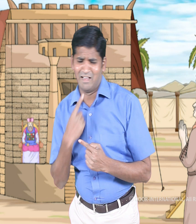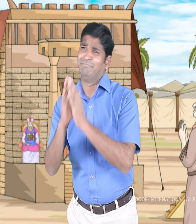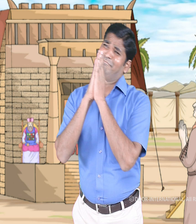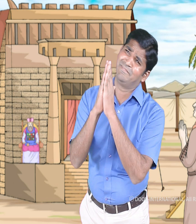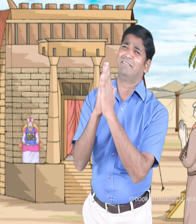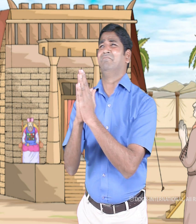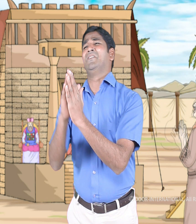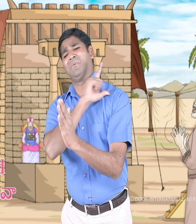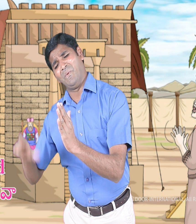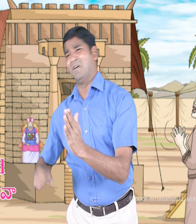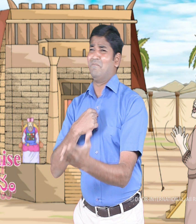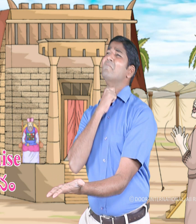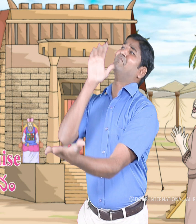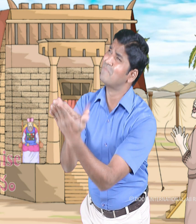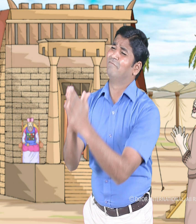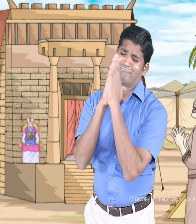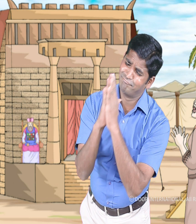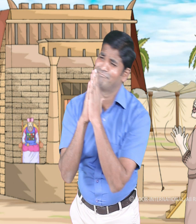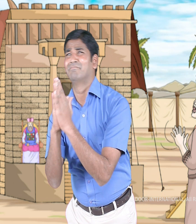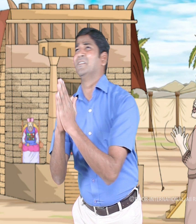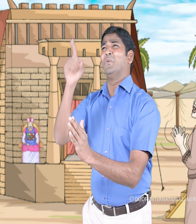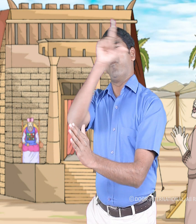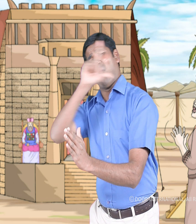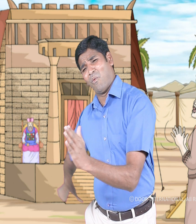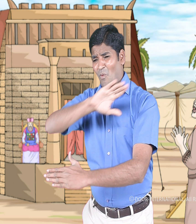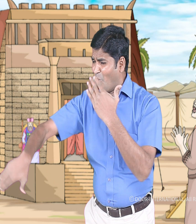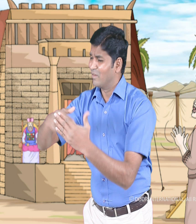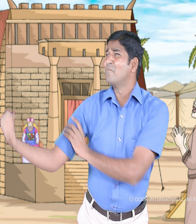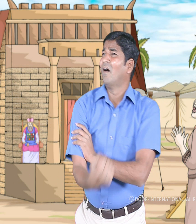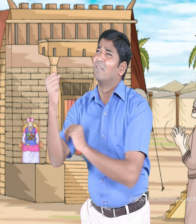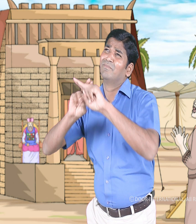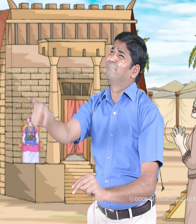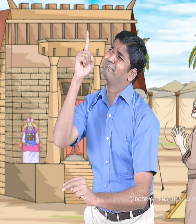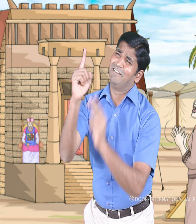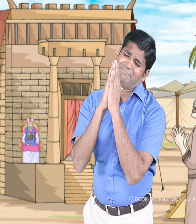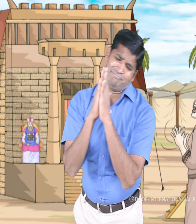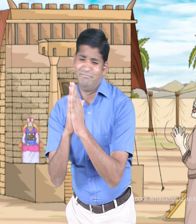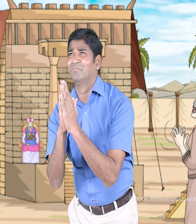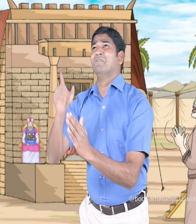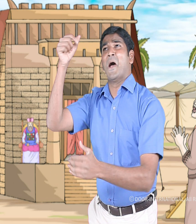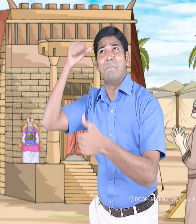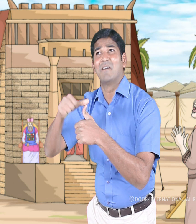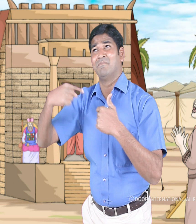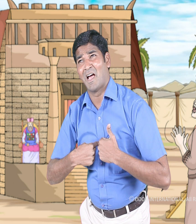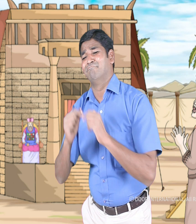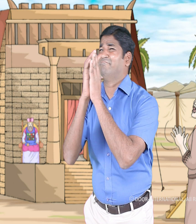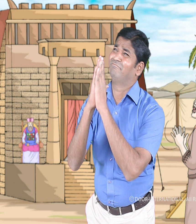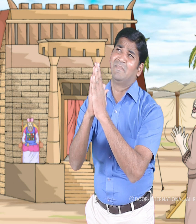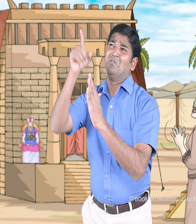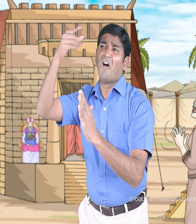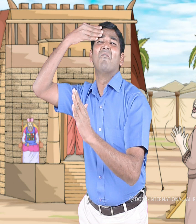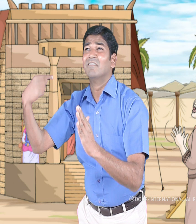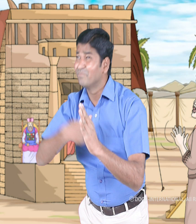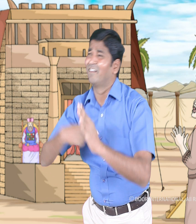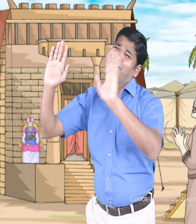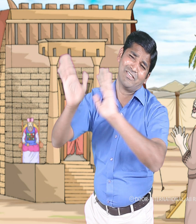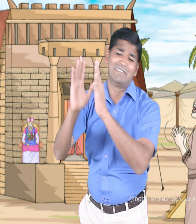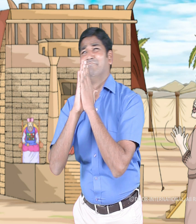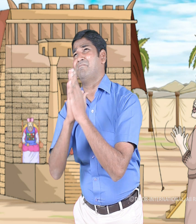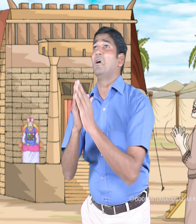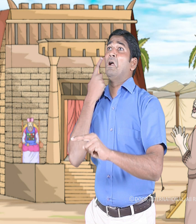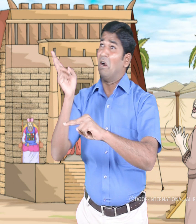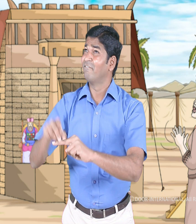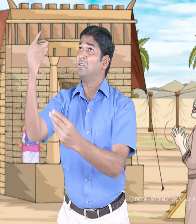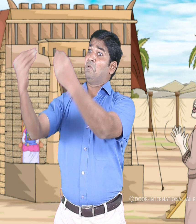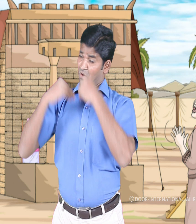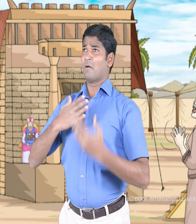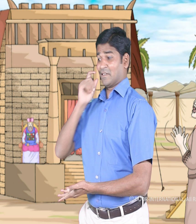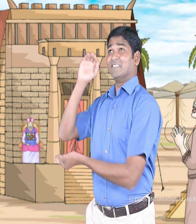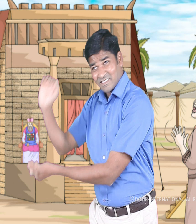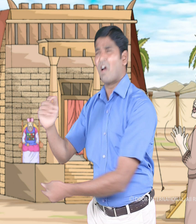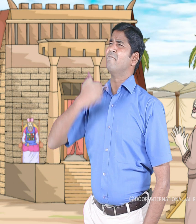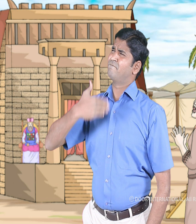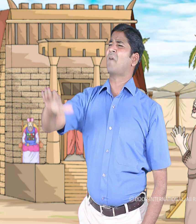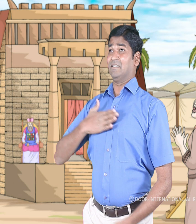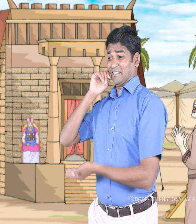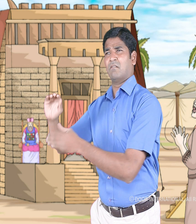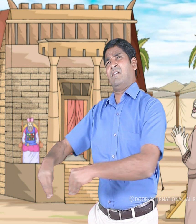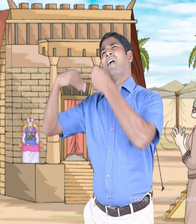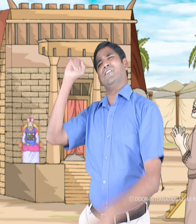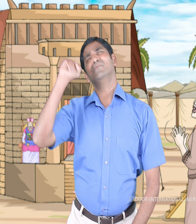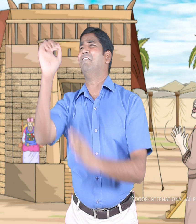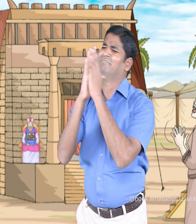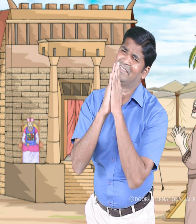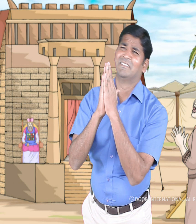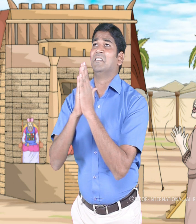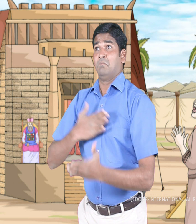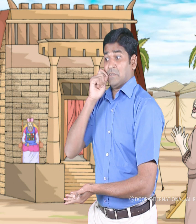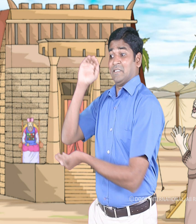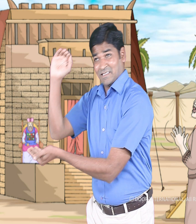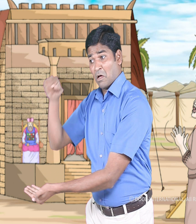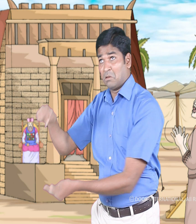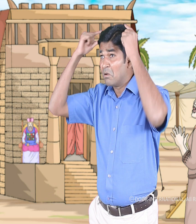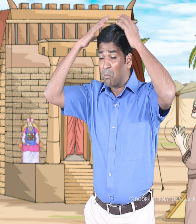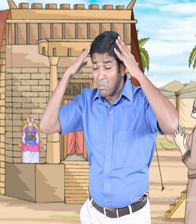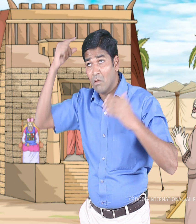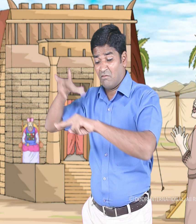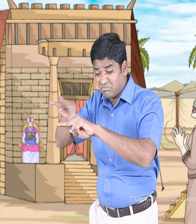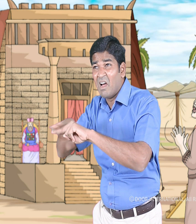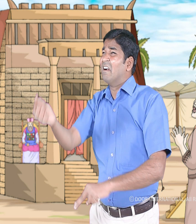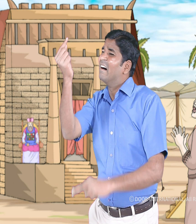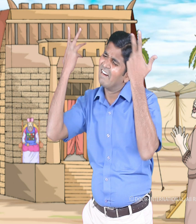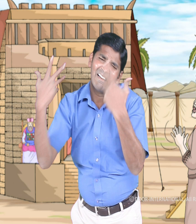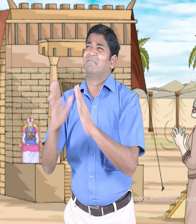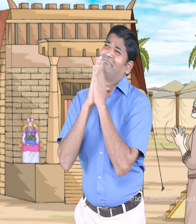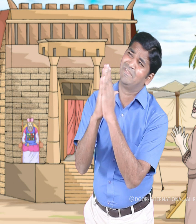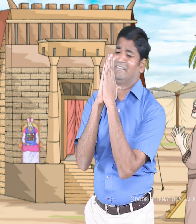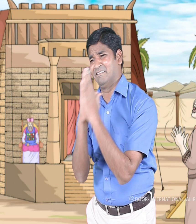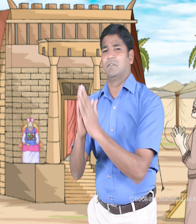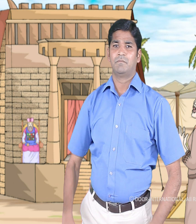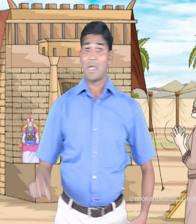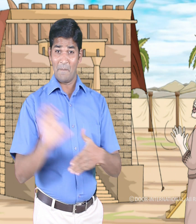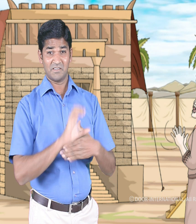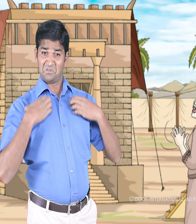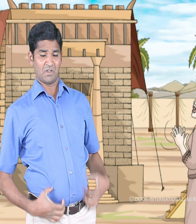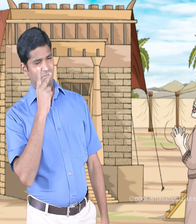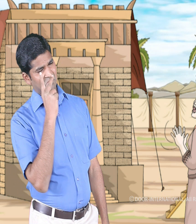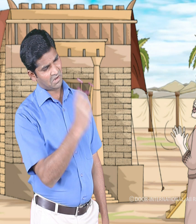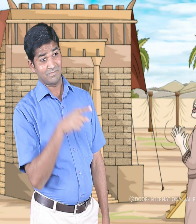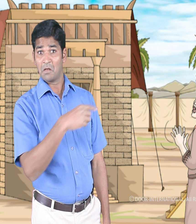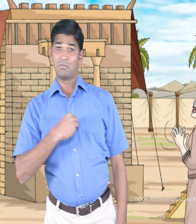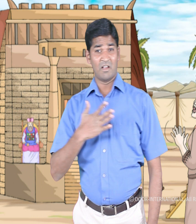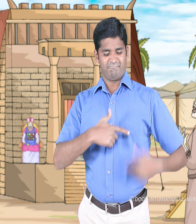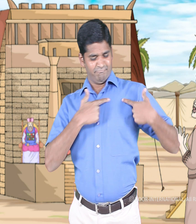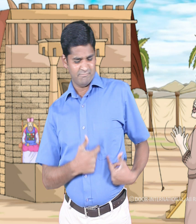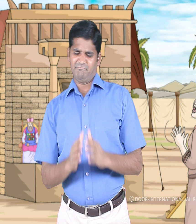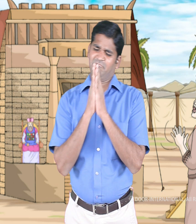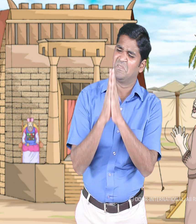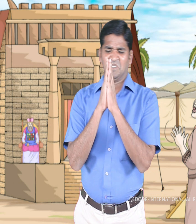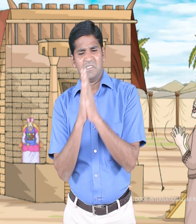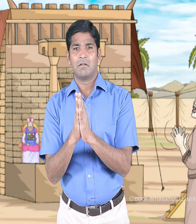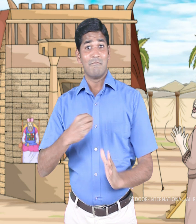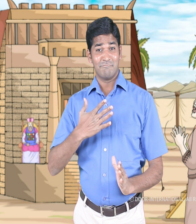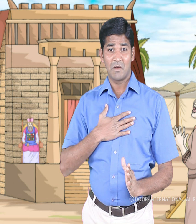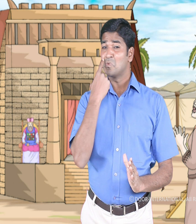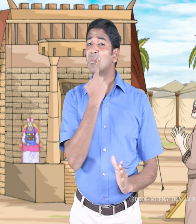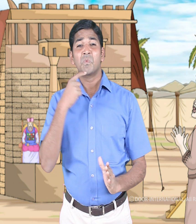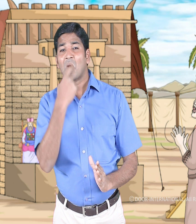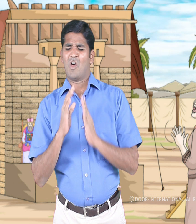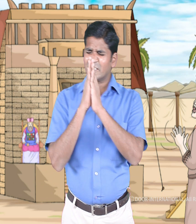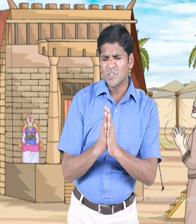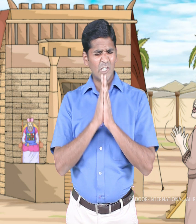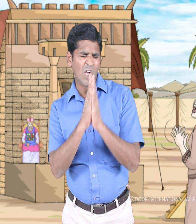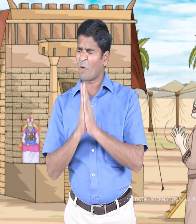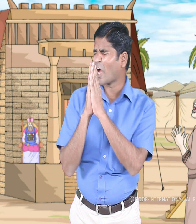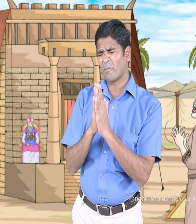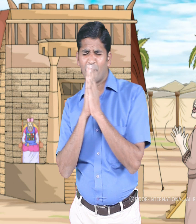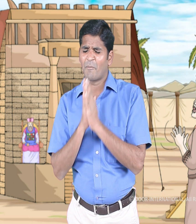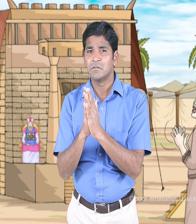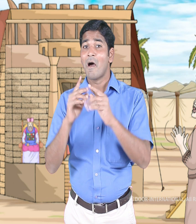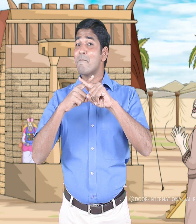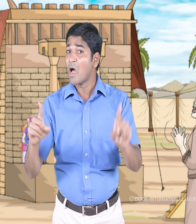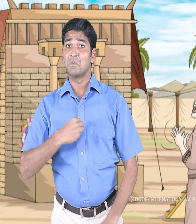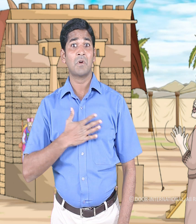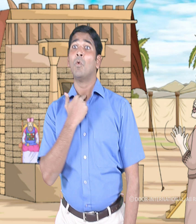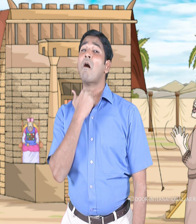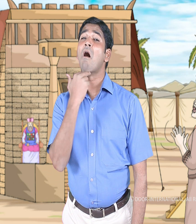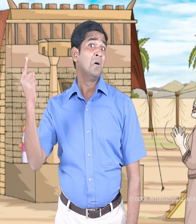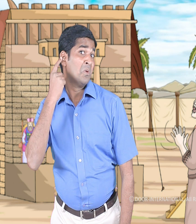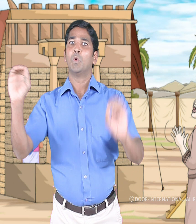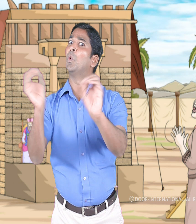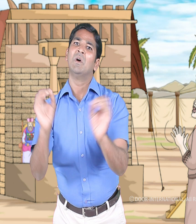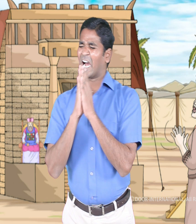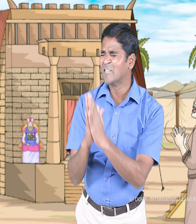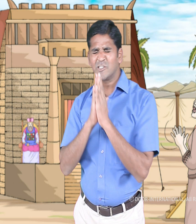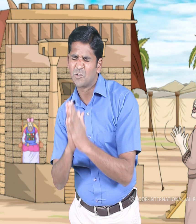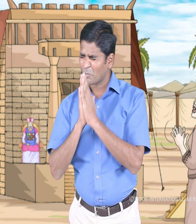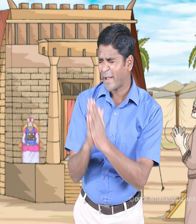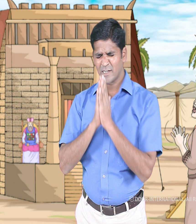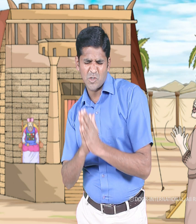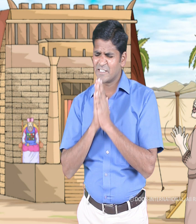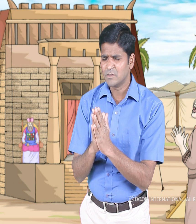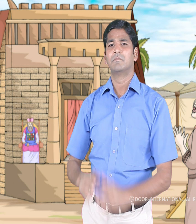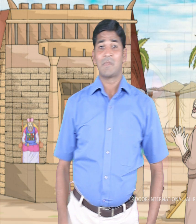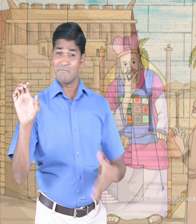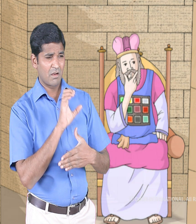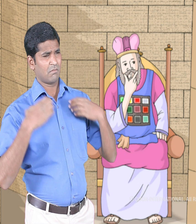And she made a vow, pleading, “O LORD of Hosts, if only You will look upon the affliction of Your maidservant and remember me, not forgetting Your maidservant but giving her a son, then I will dedicate him to the LORD all the days of his life, and no razor shall ever come over his head.”